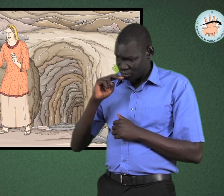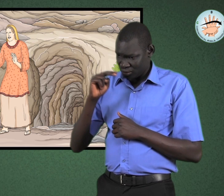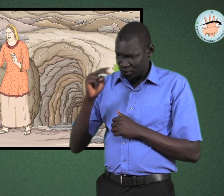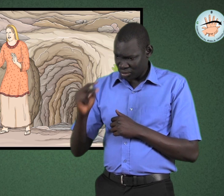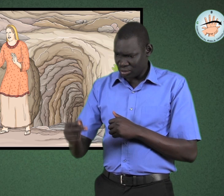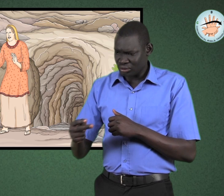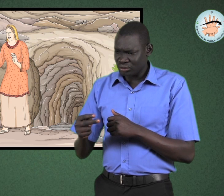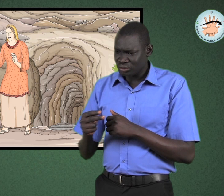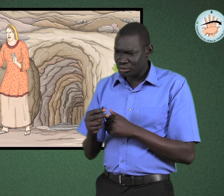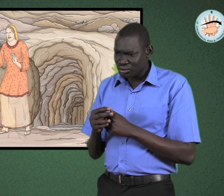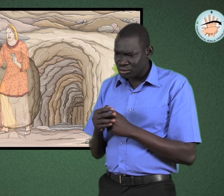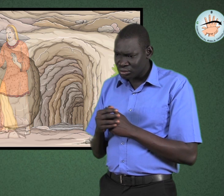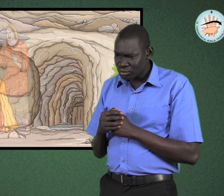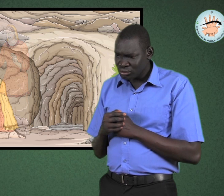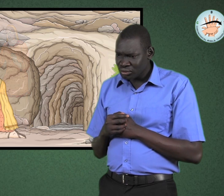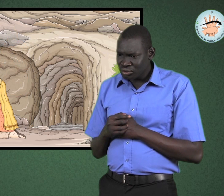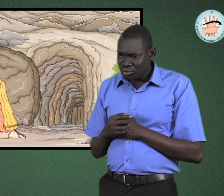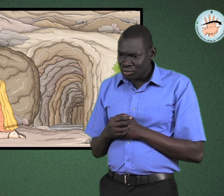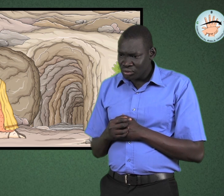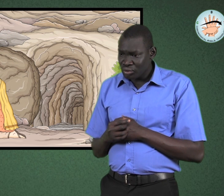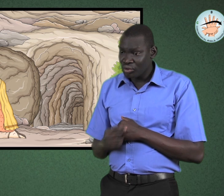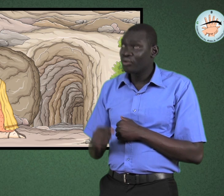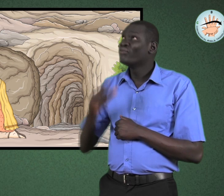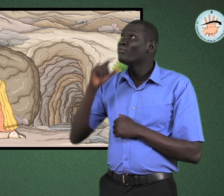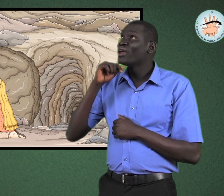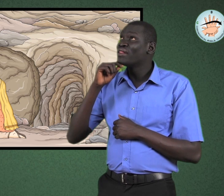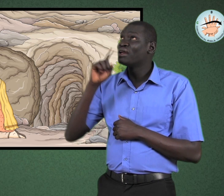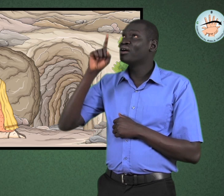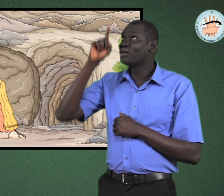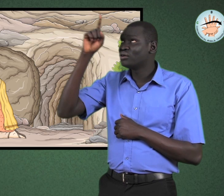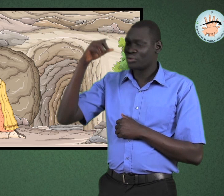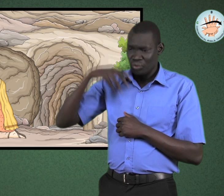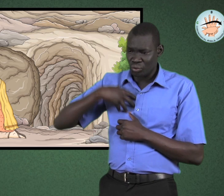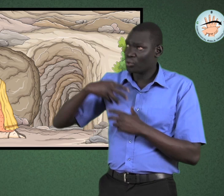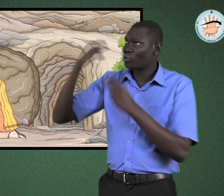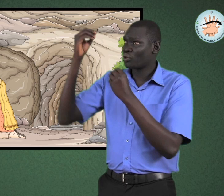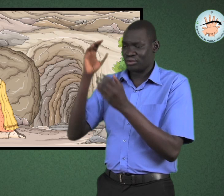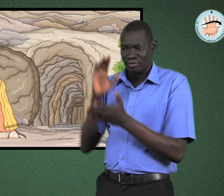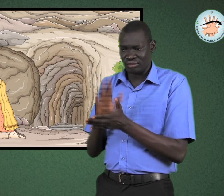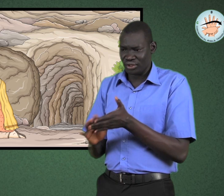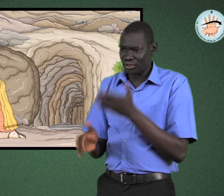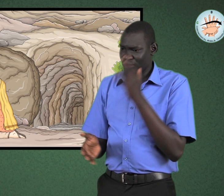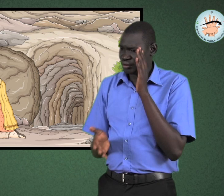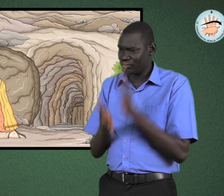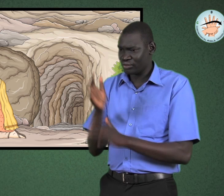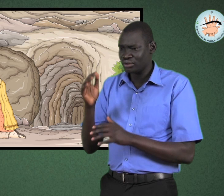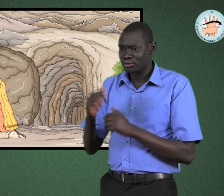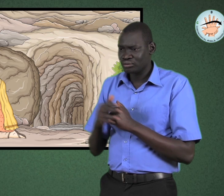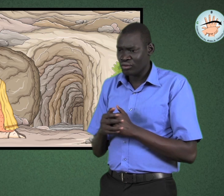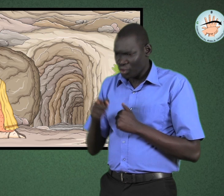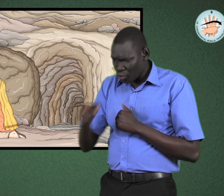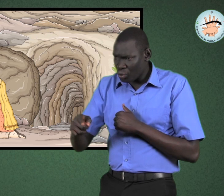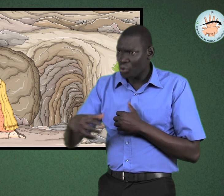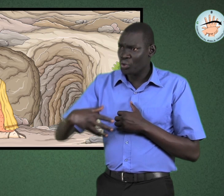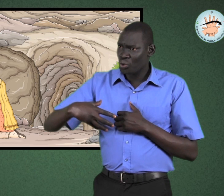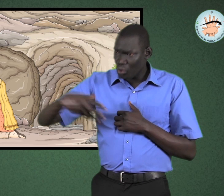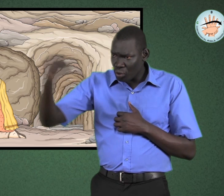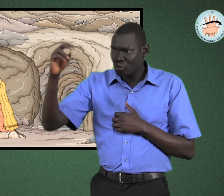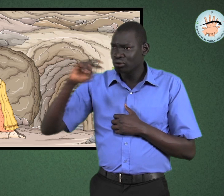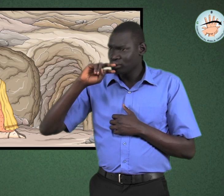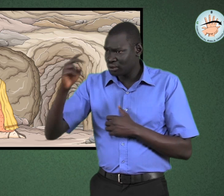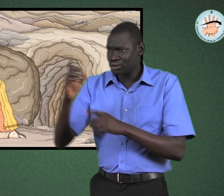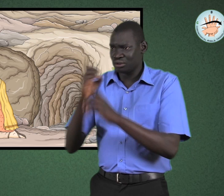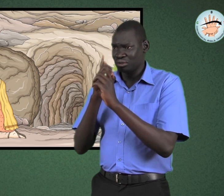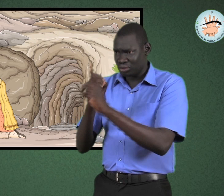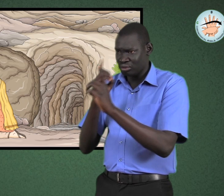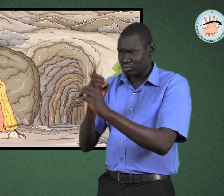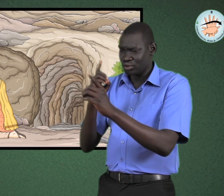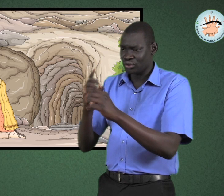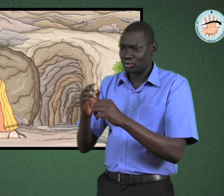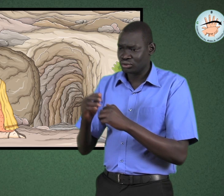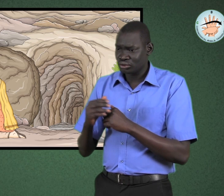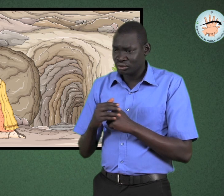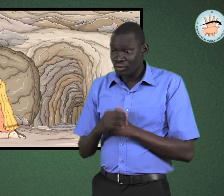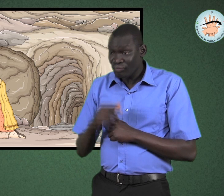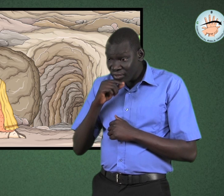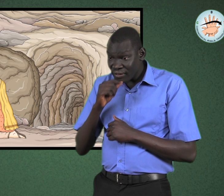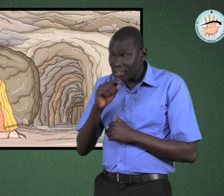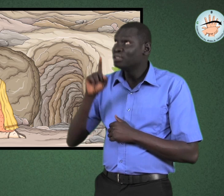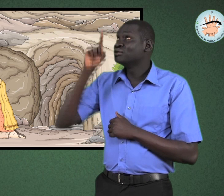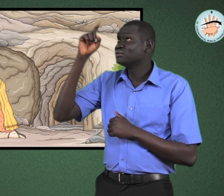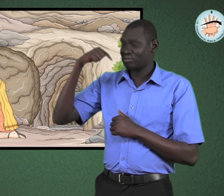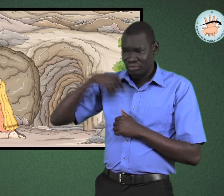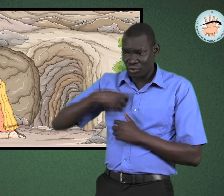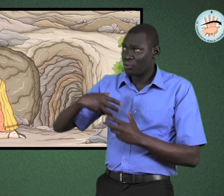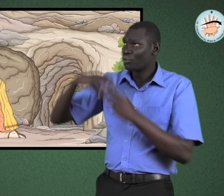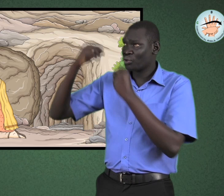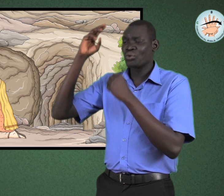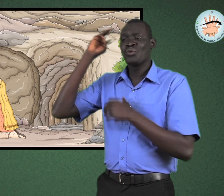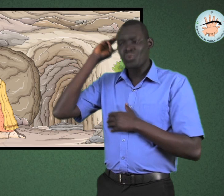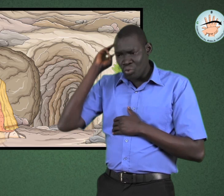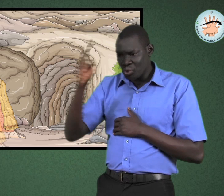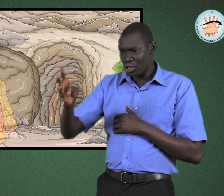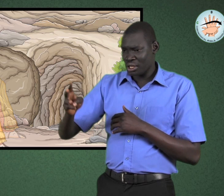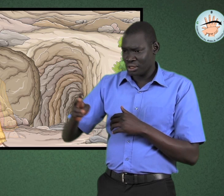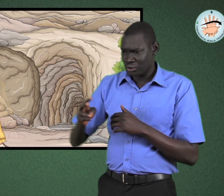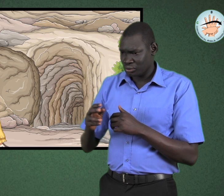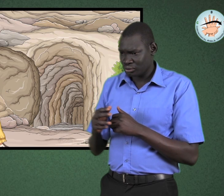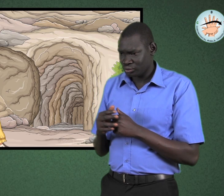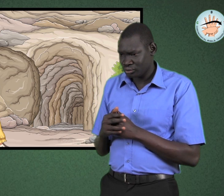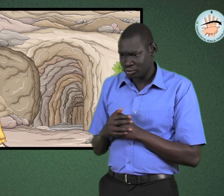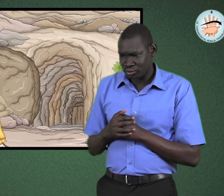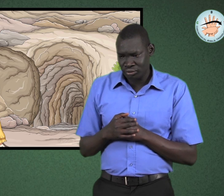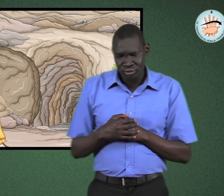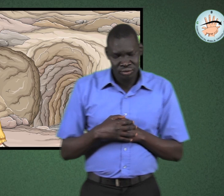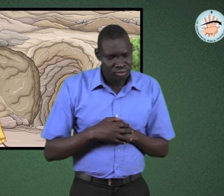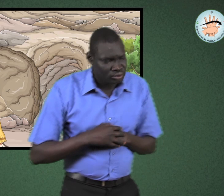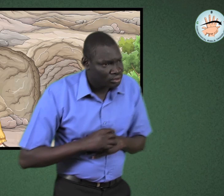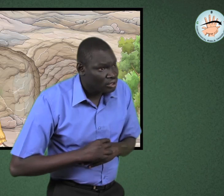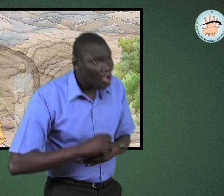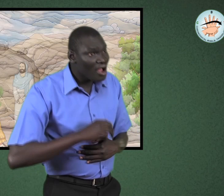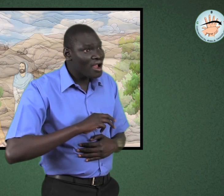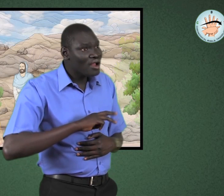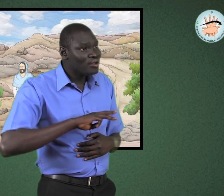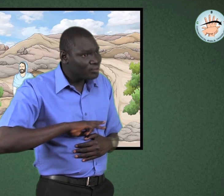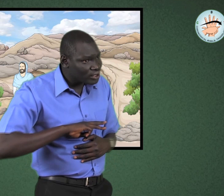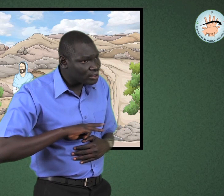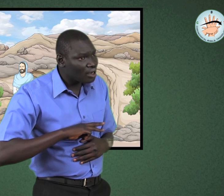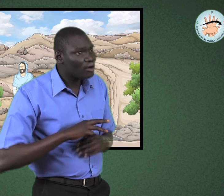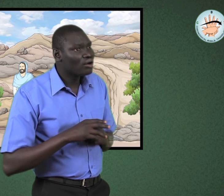“Do not cling to Me,” Jesus said, “for I have not yet ascended to the Father.